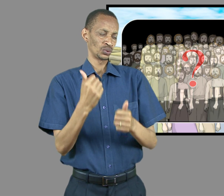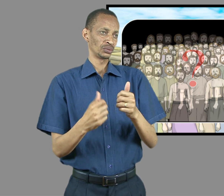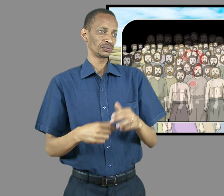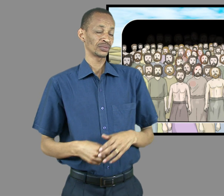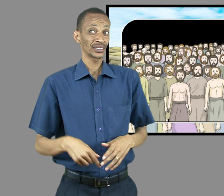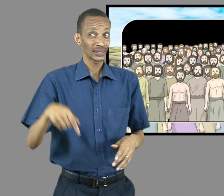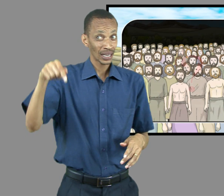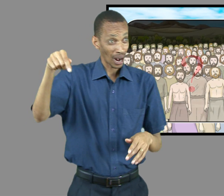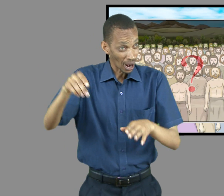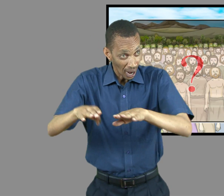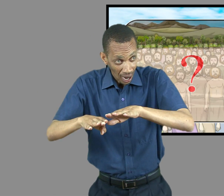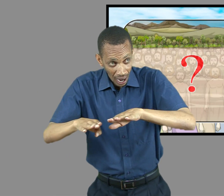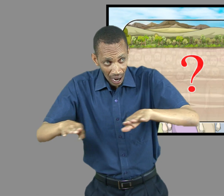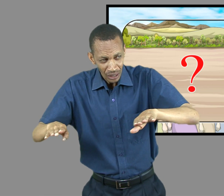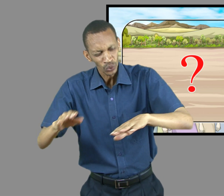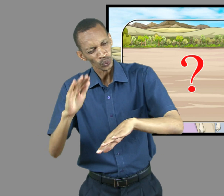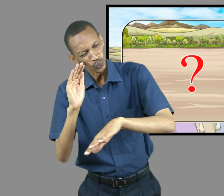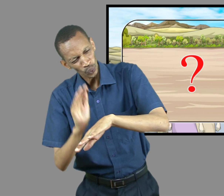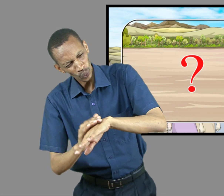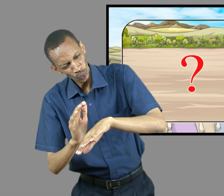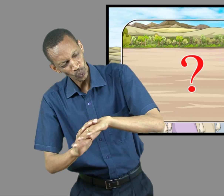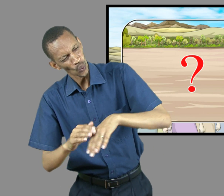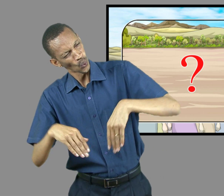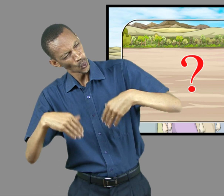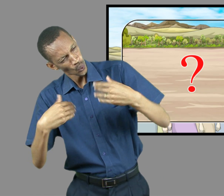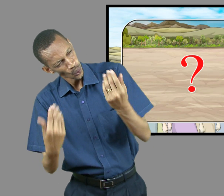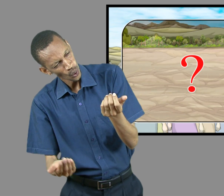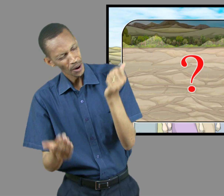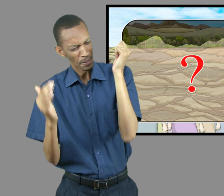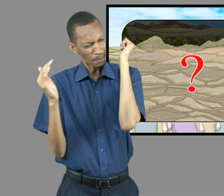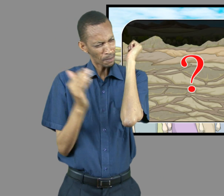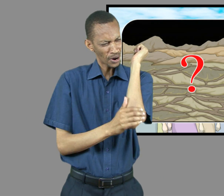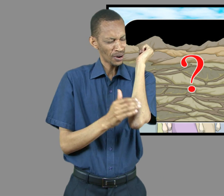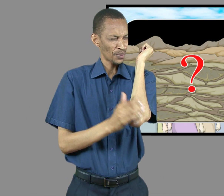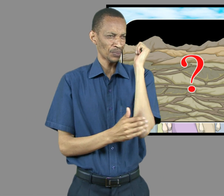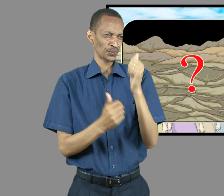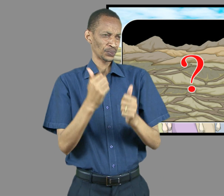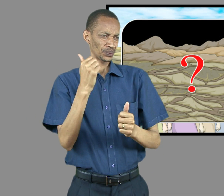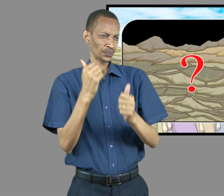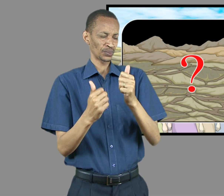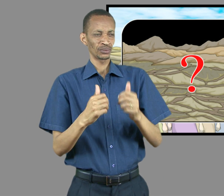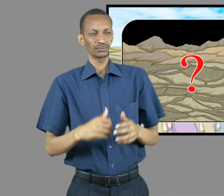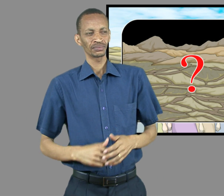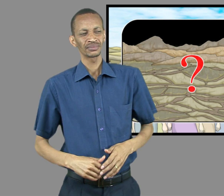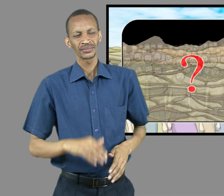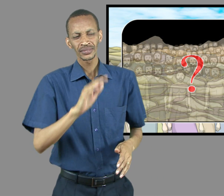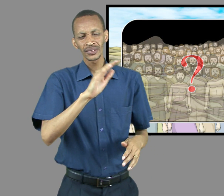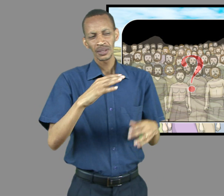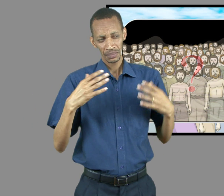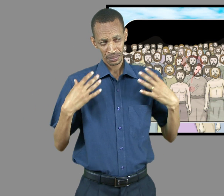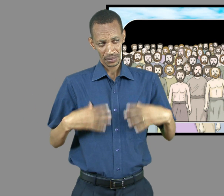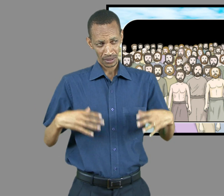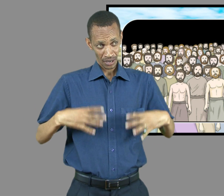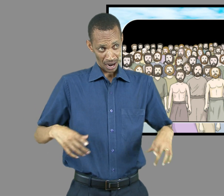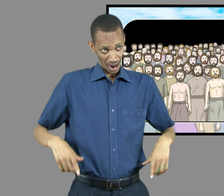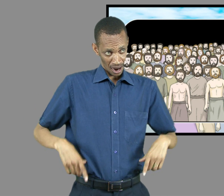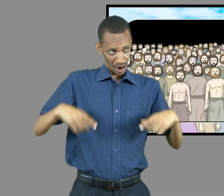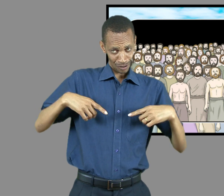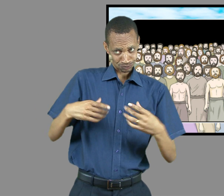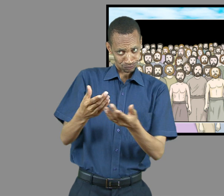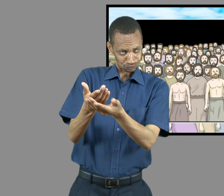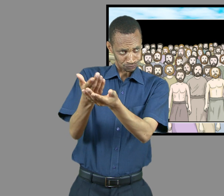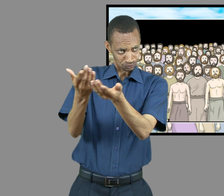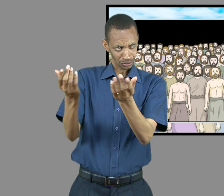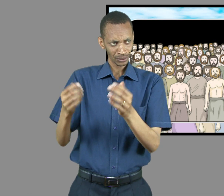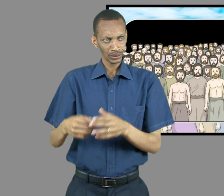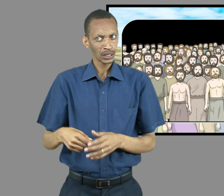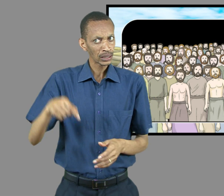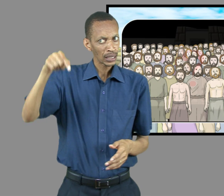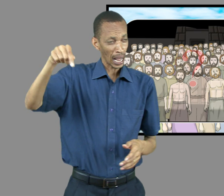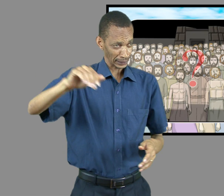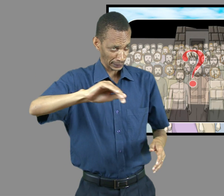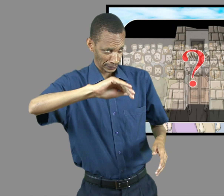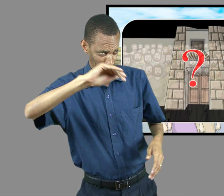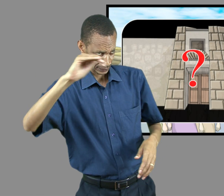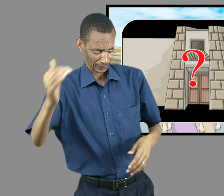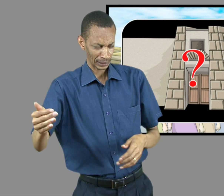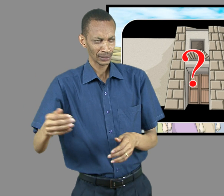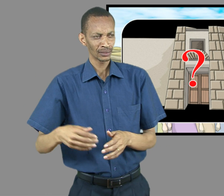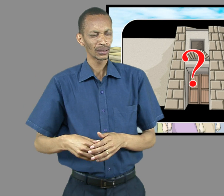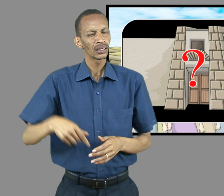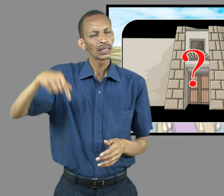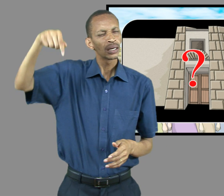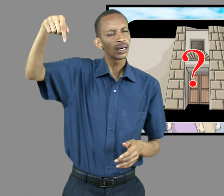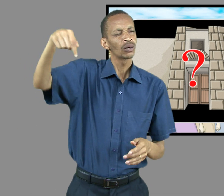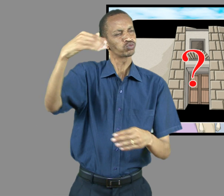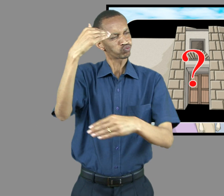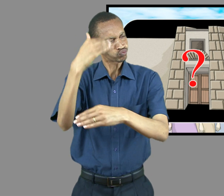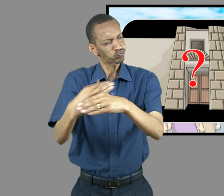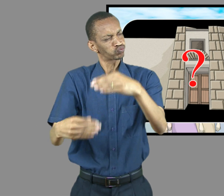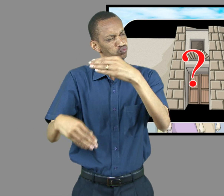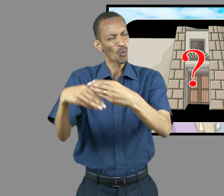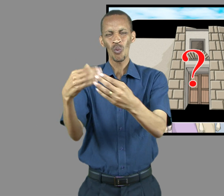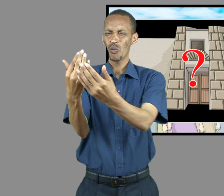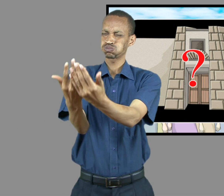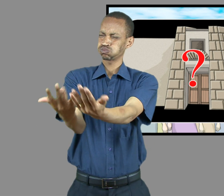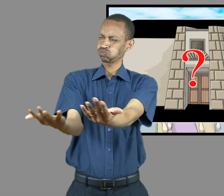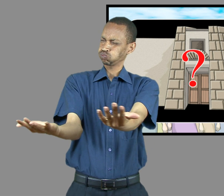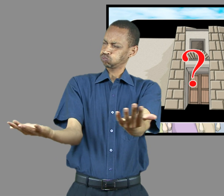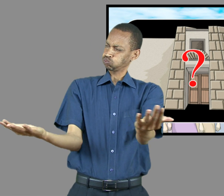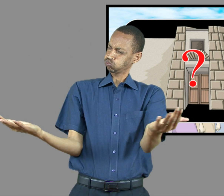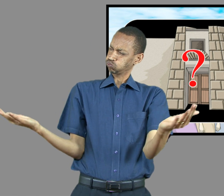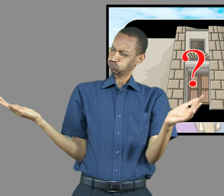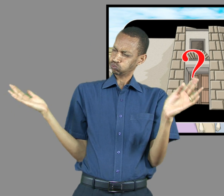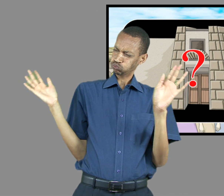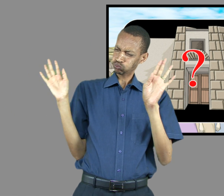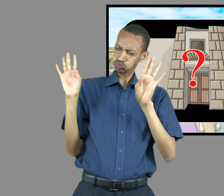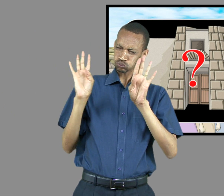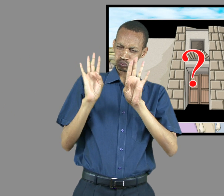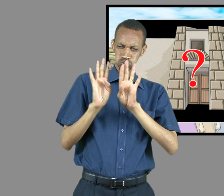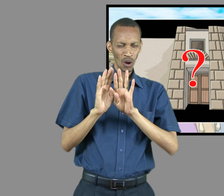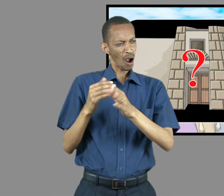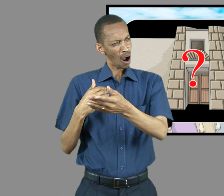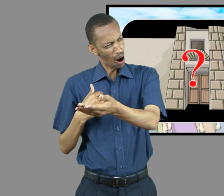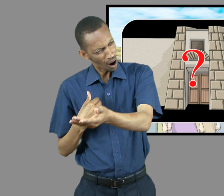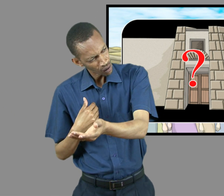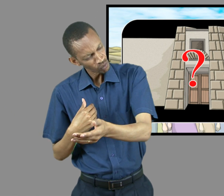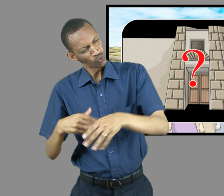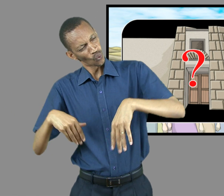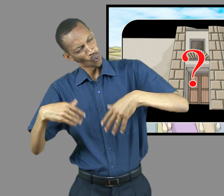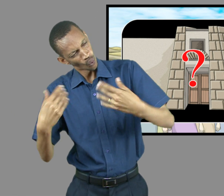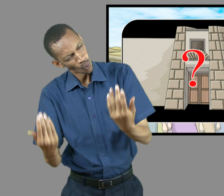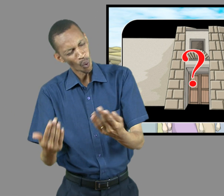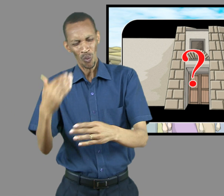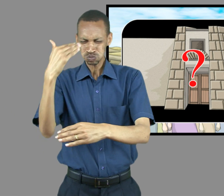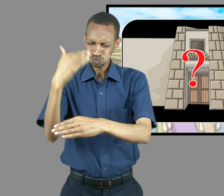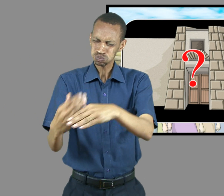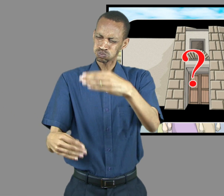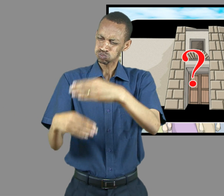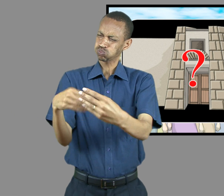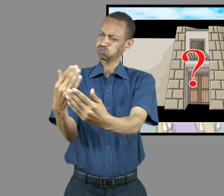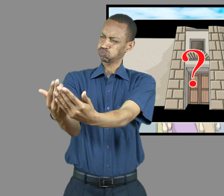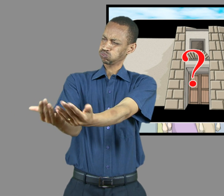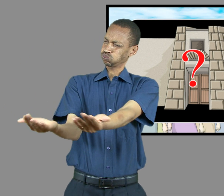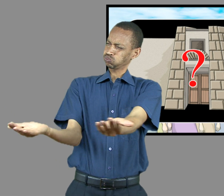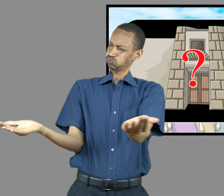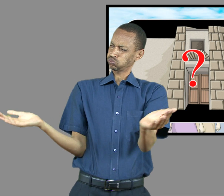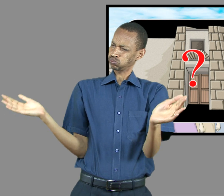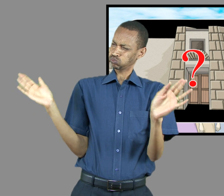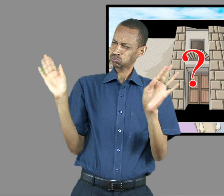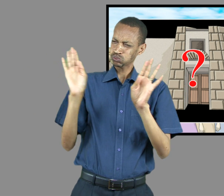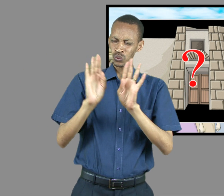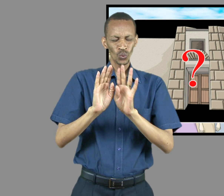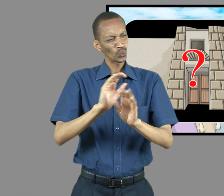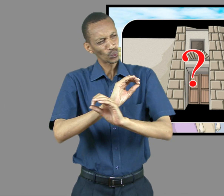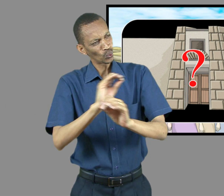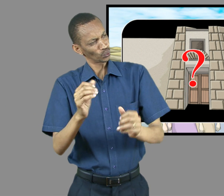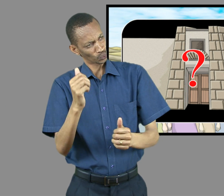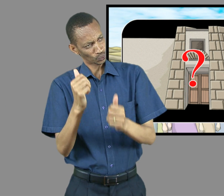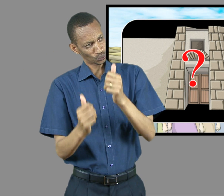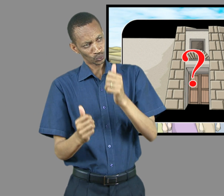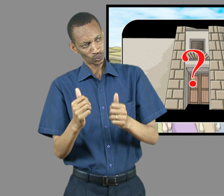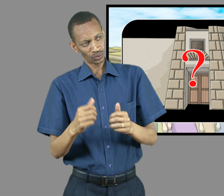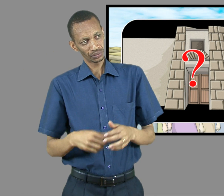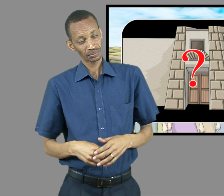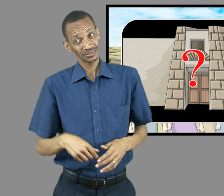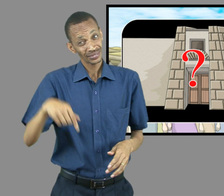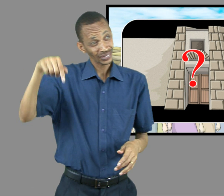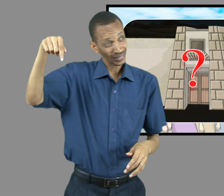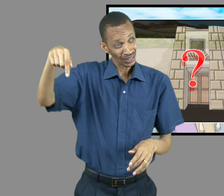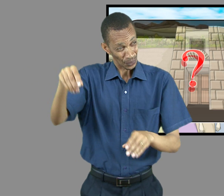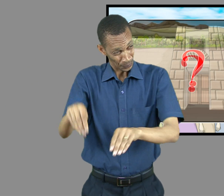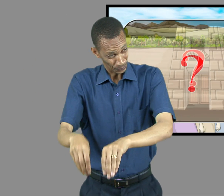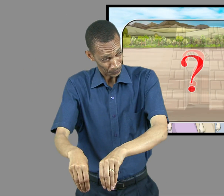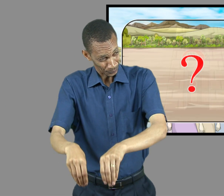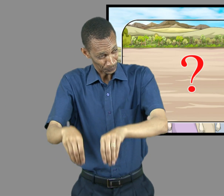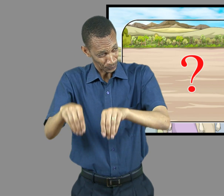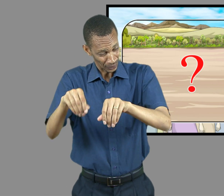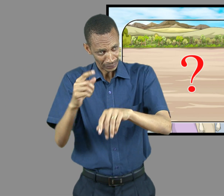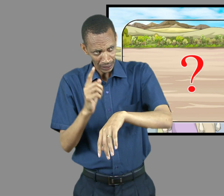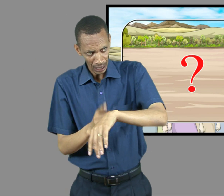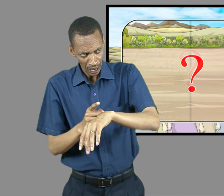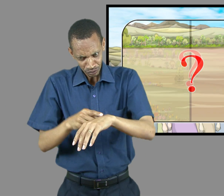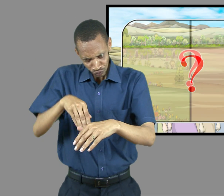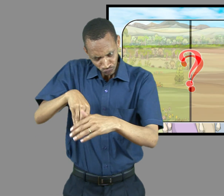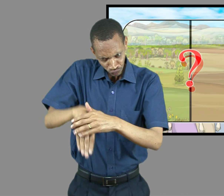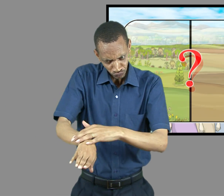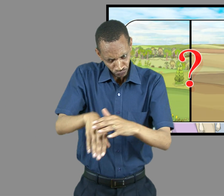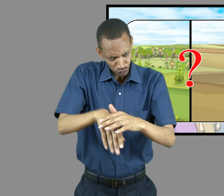Is the land where they live good or bad? Are the cities where they dwell open camps or fortifications?